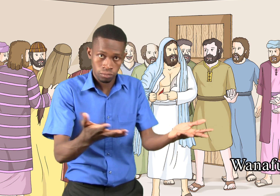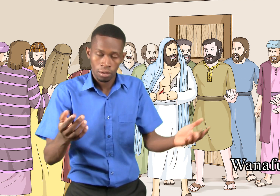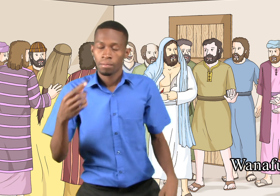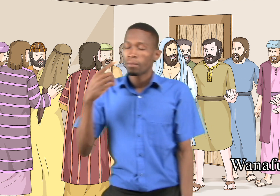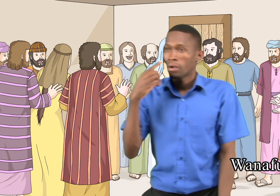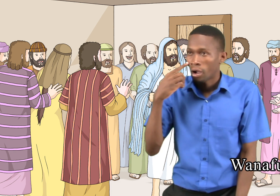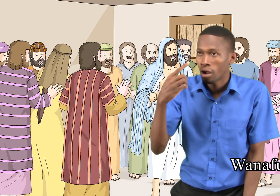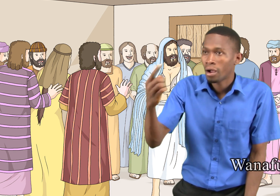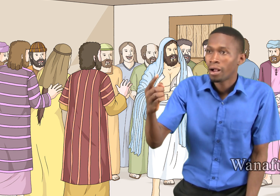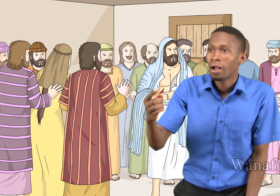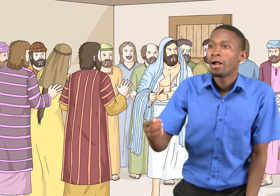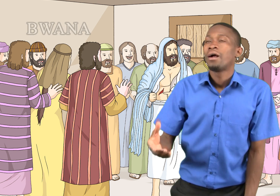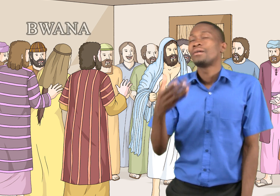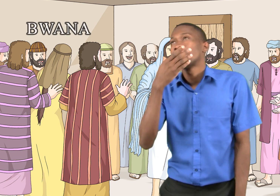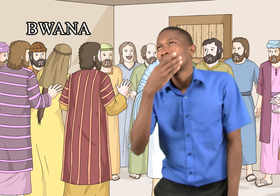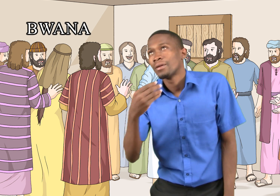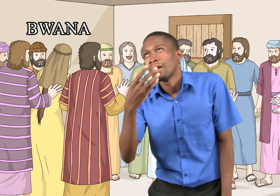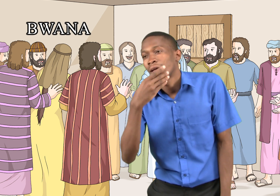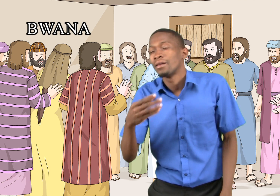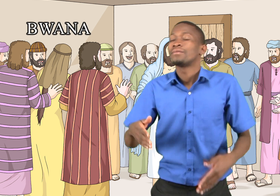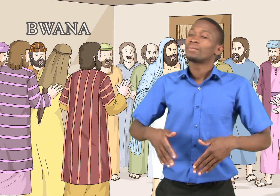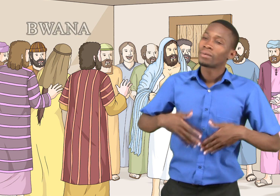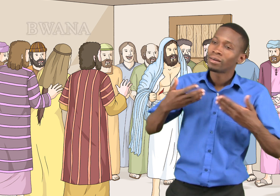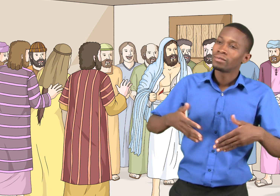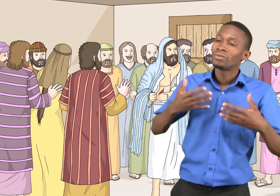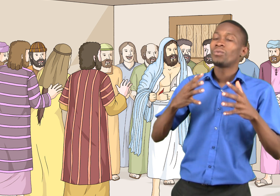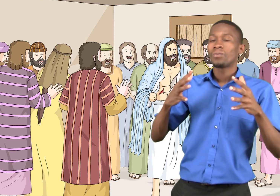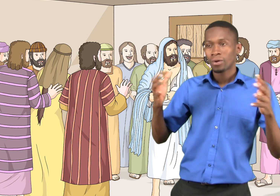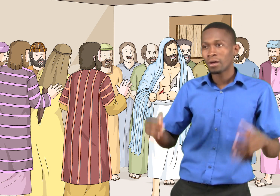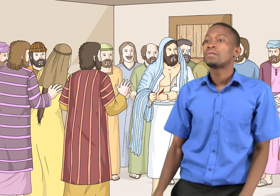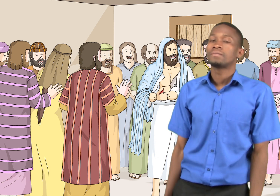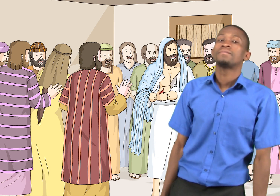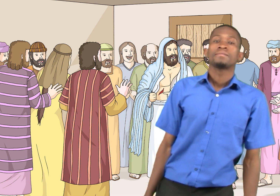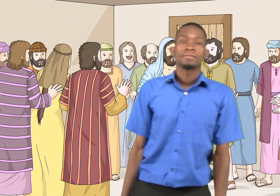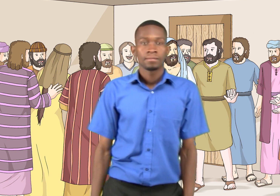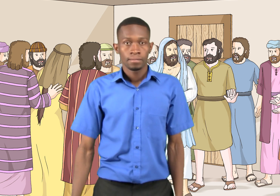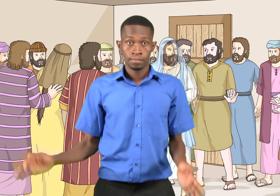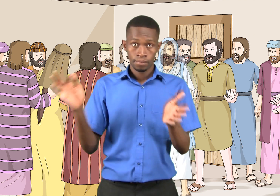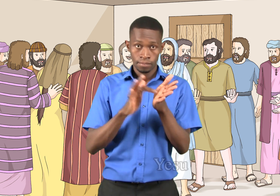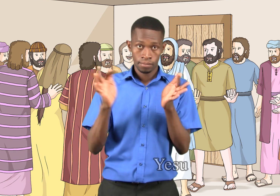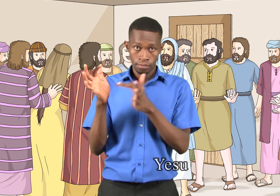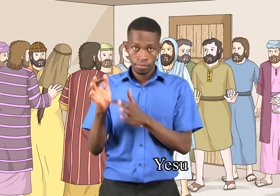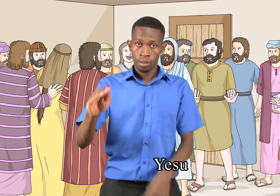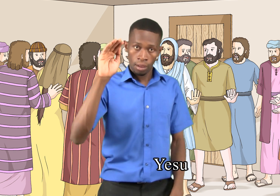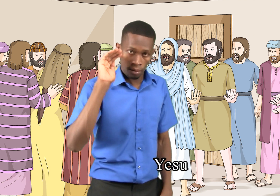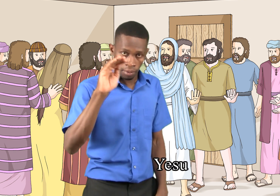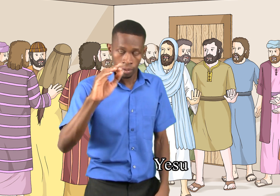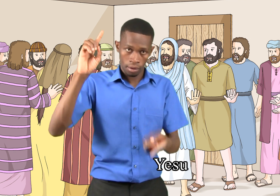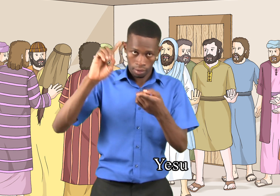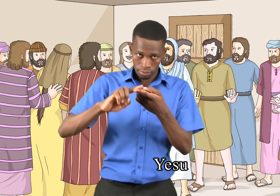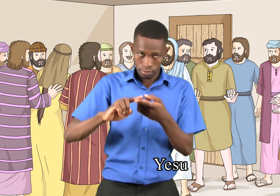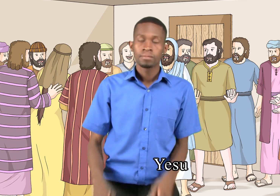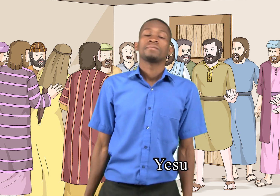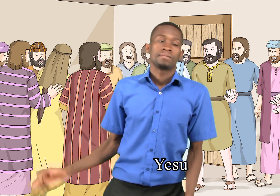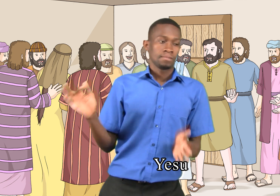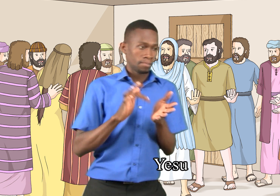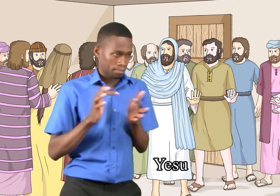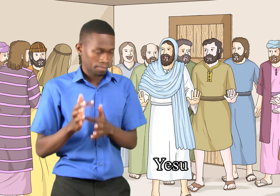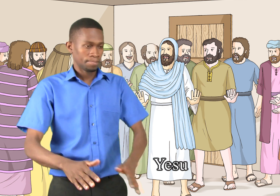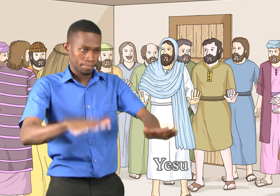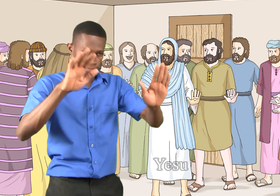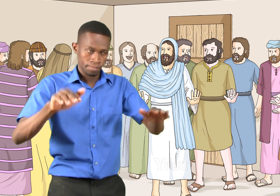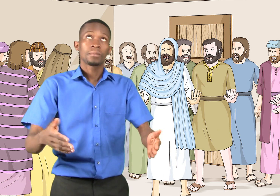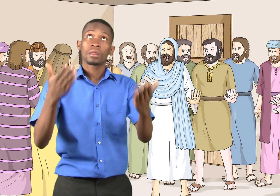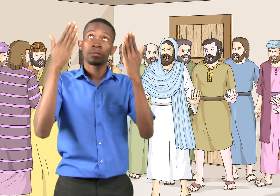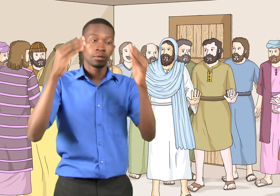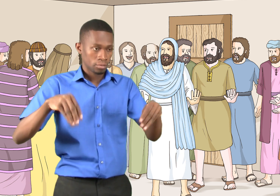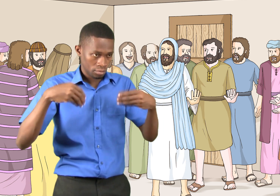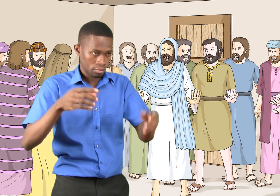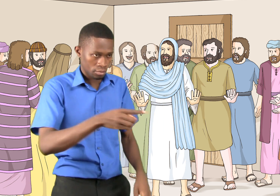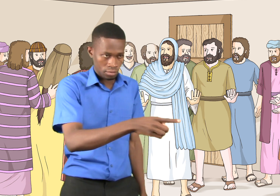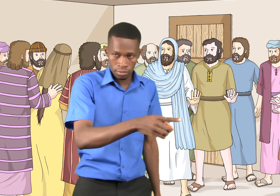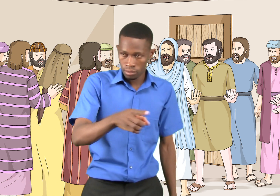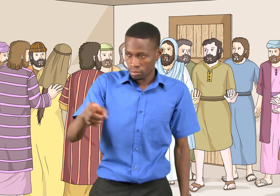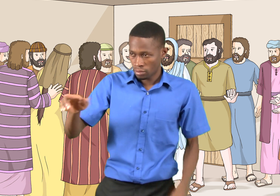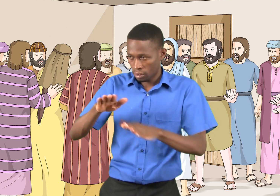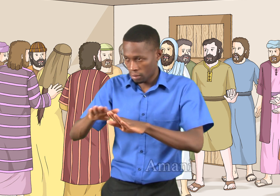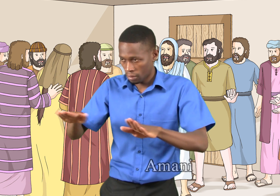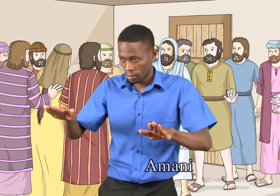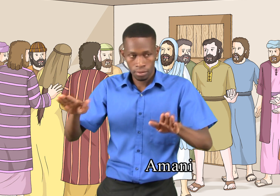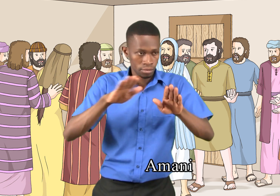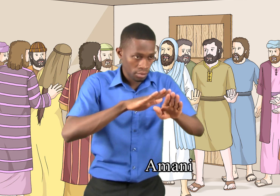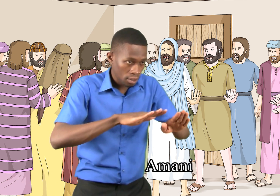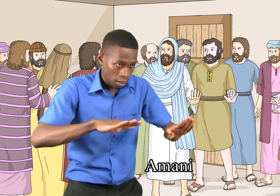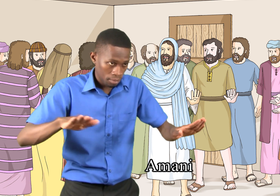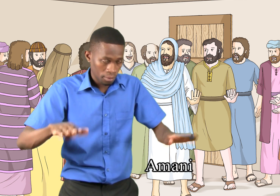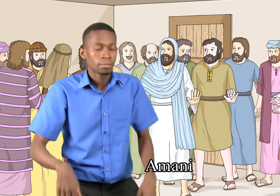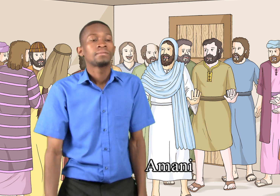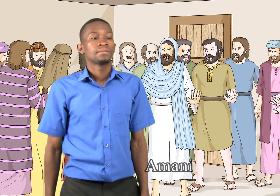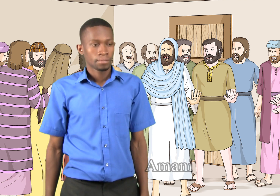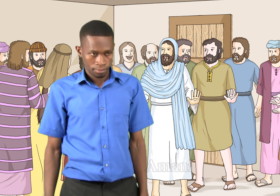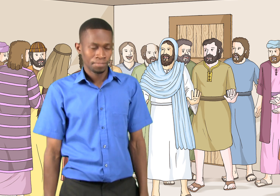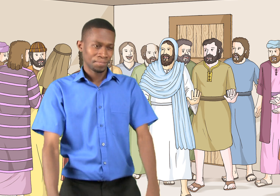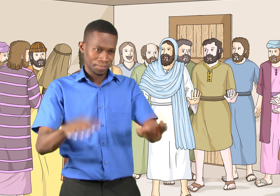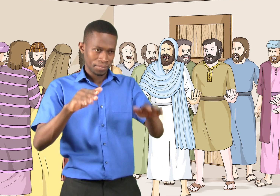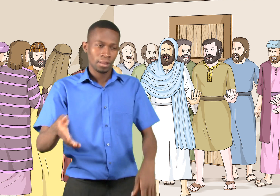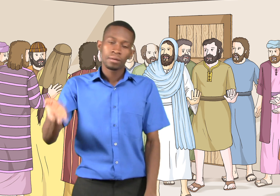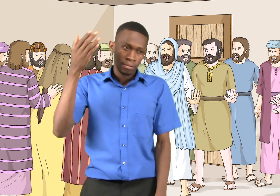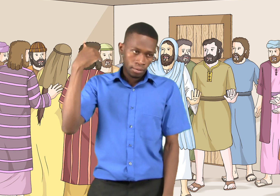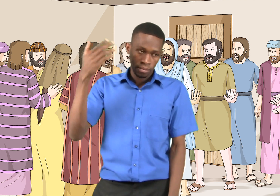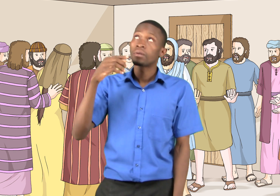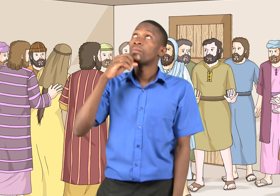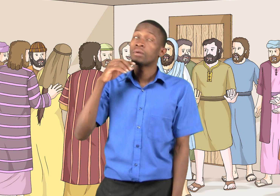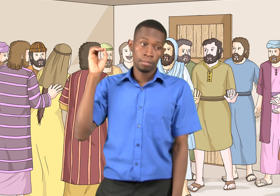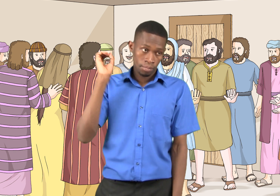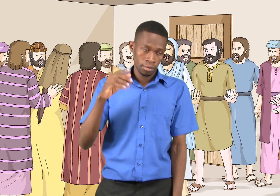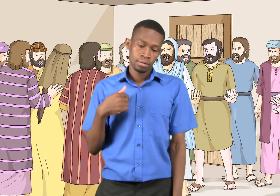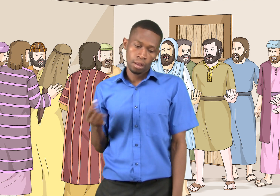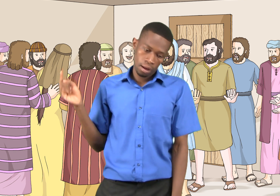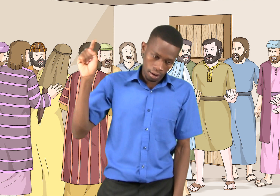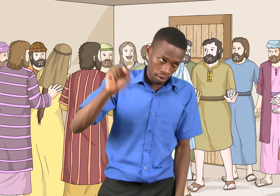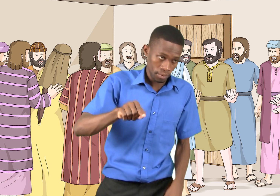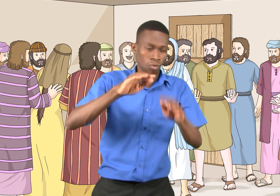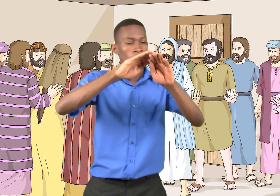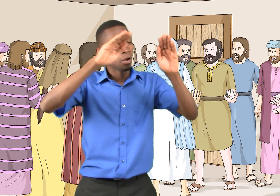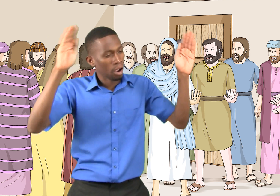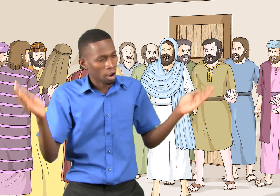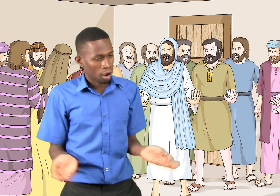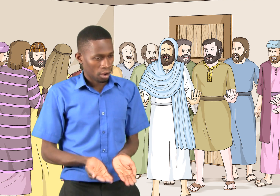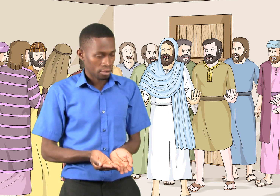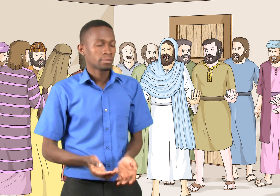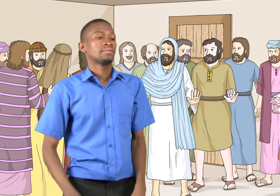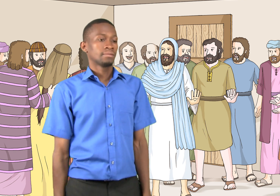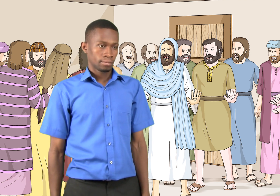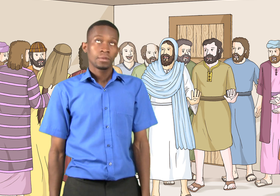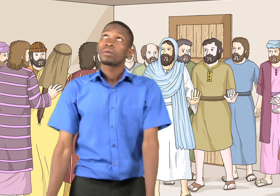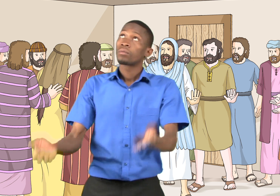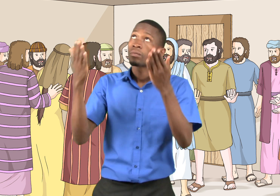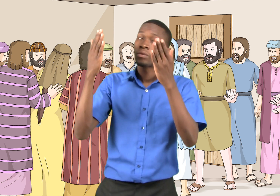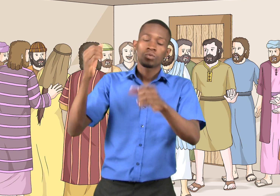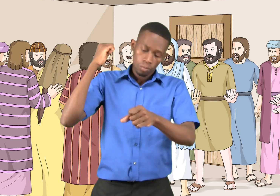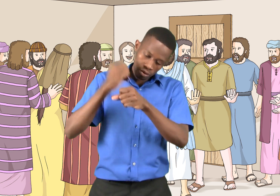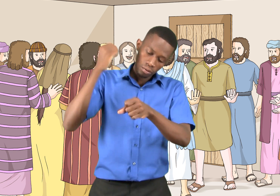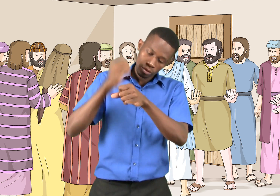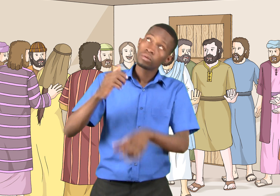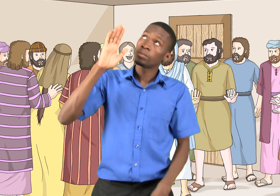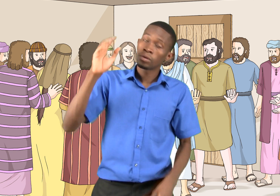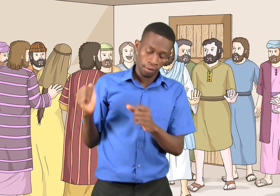The disciples rejoiced when they saw the Lord. Again Jesus said to them, “Peace be with you.